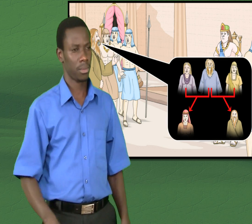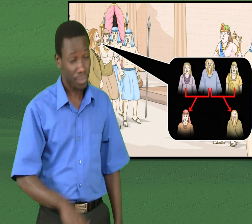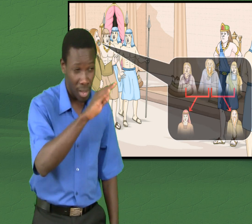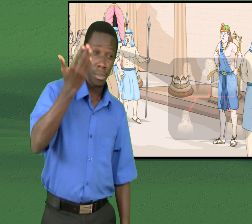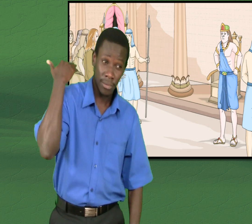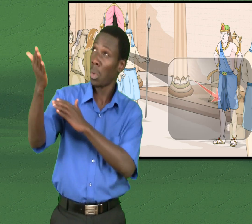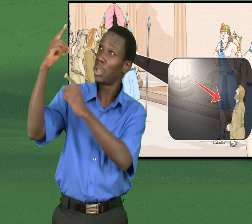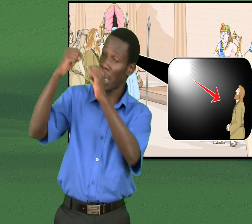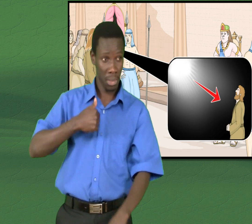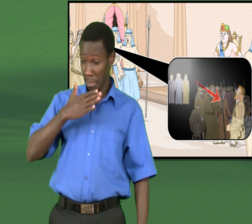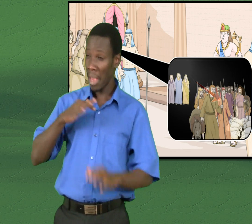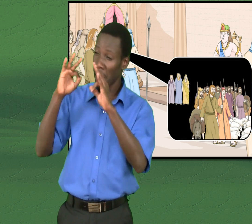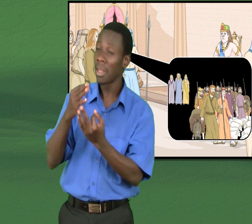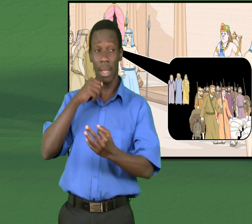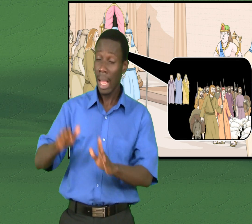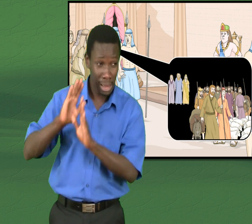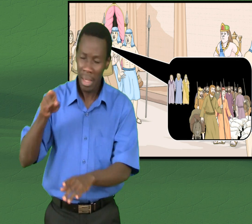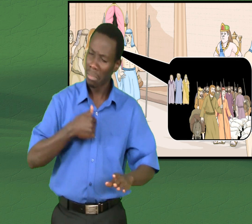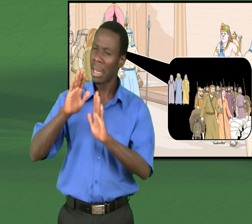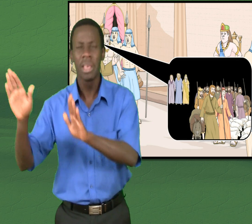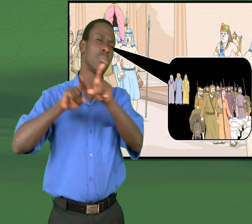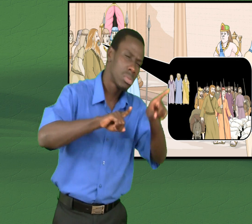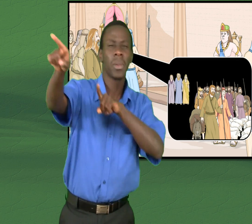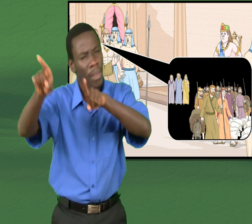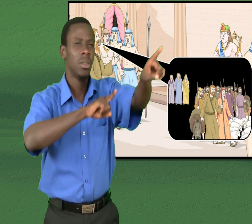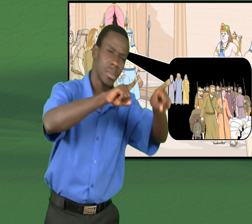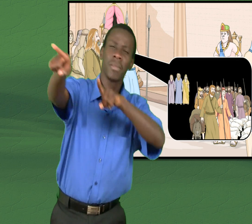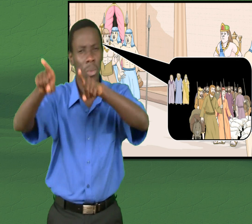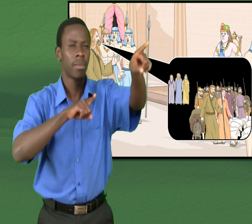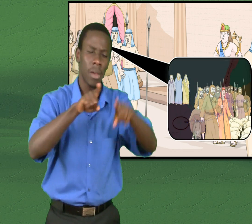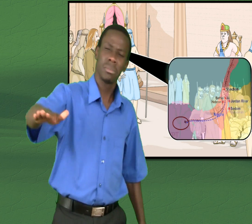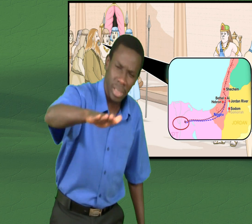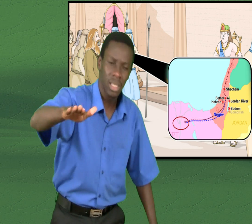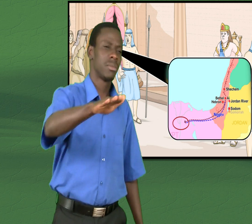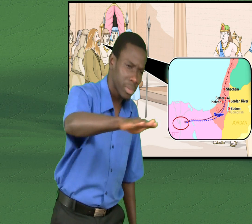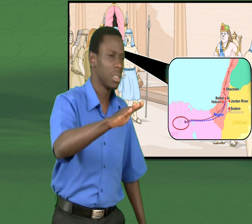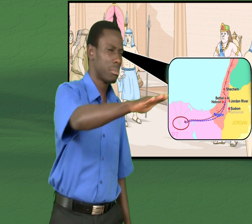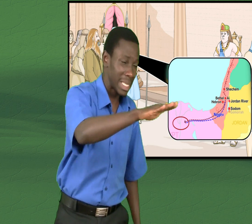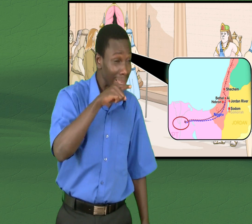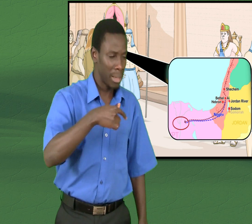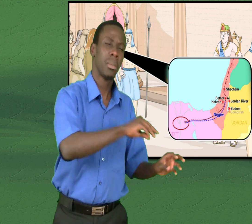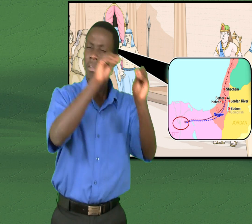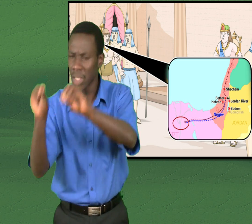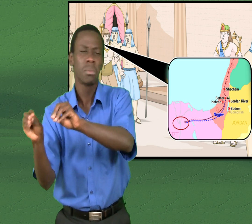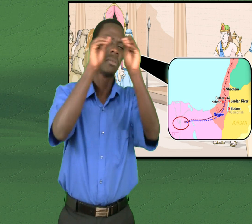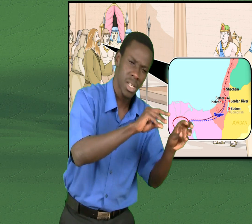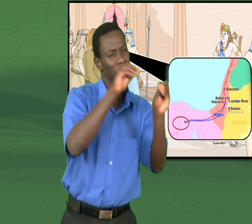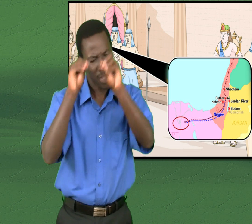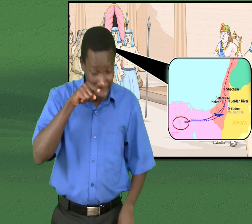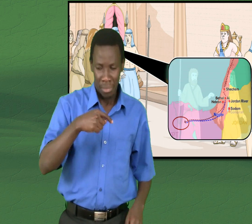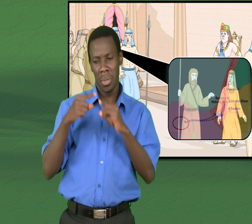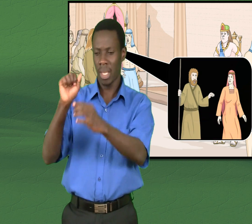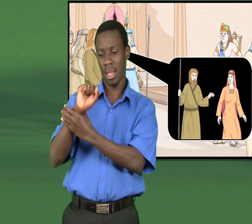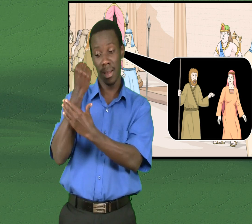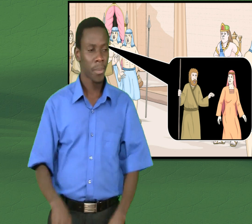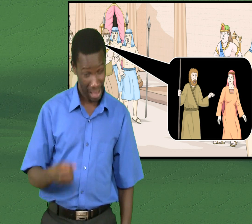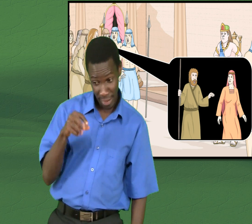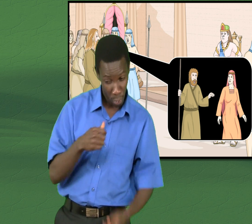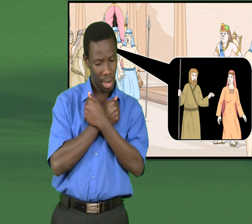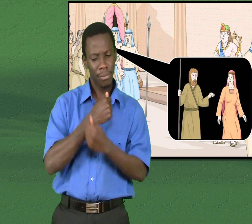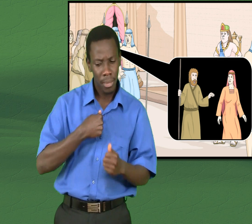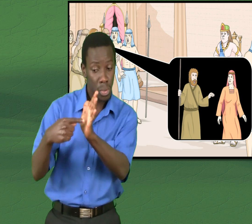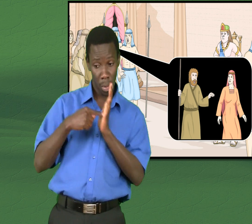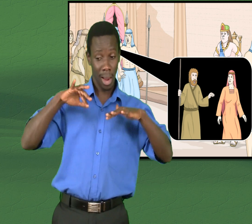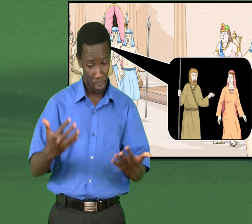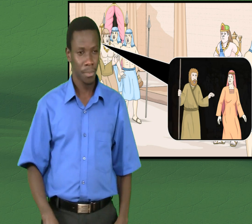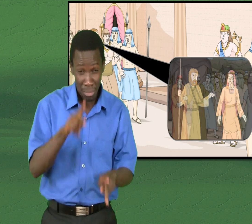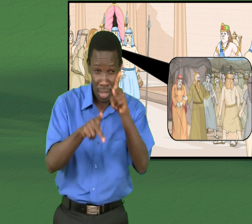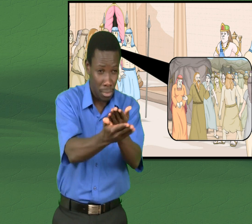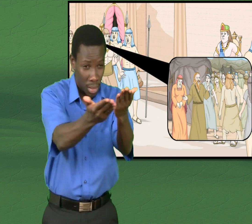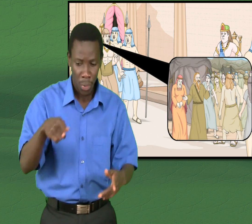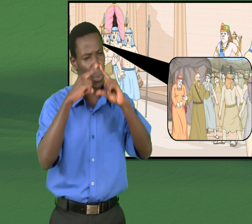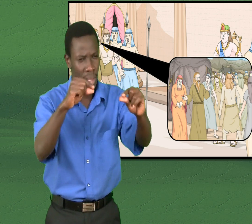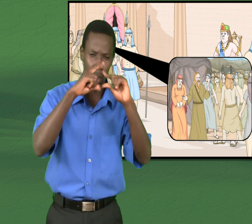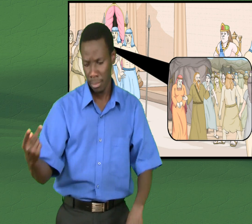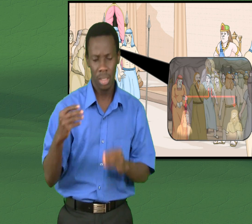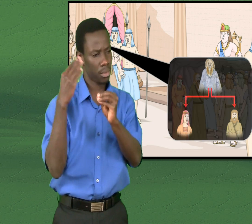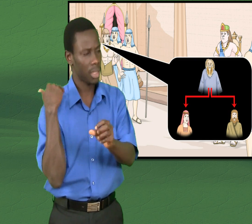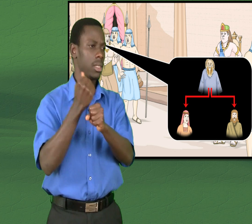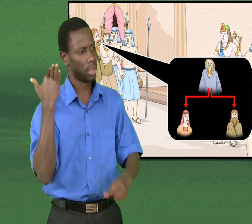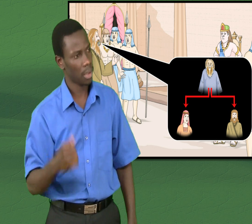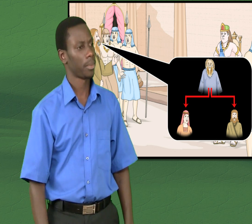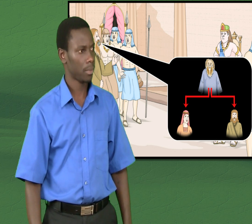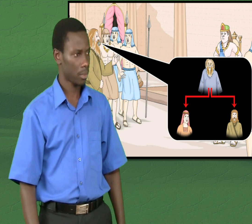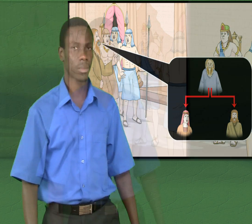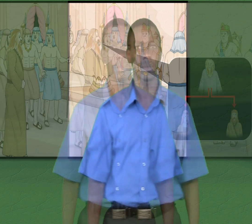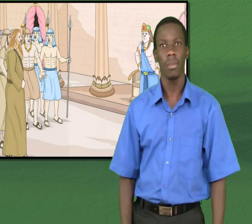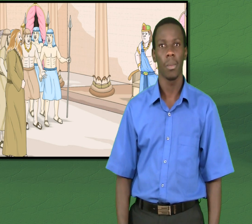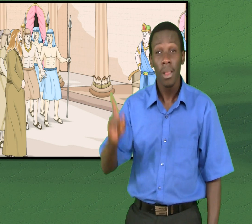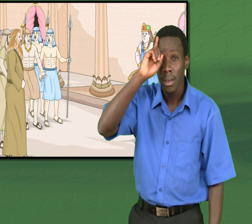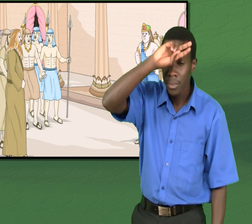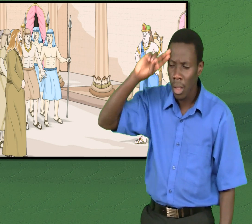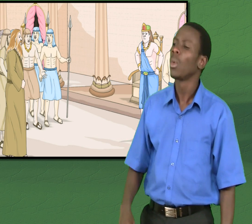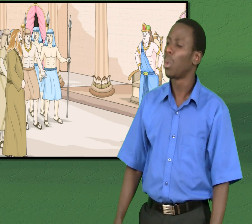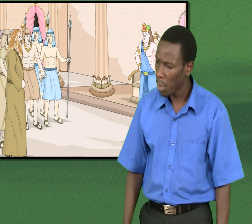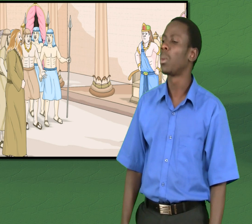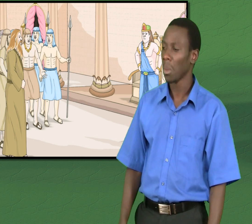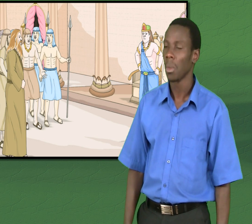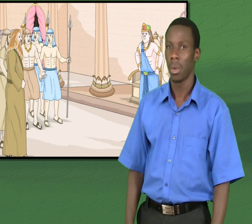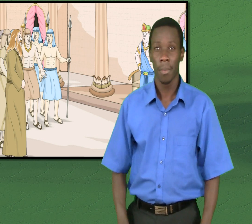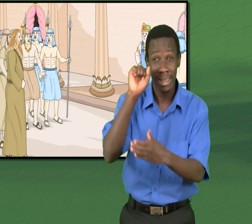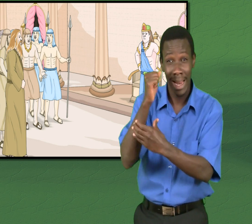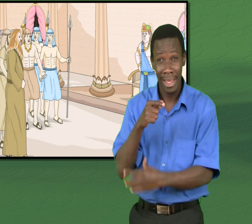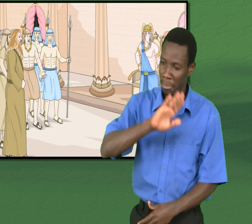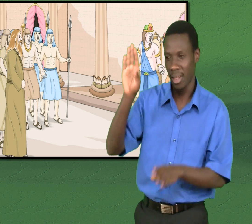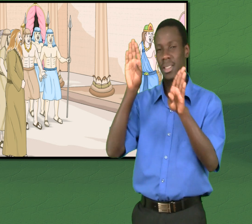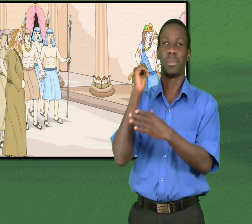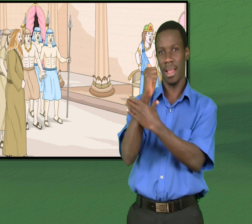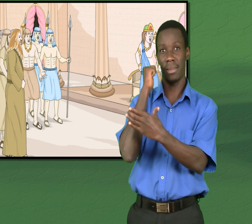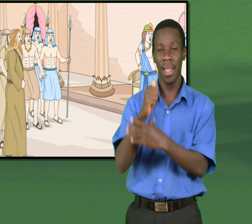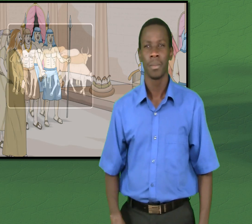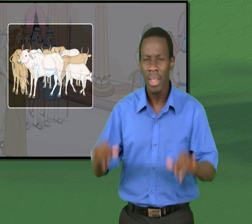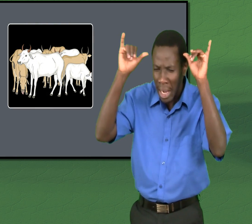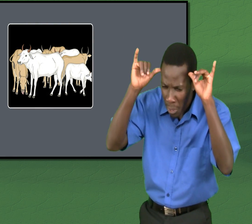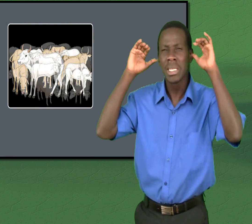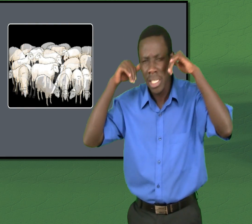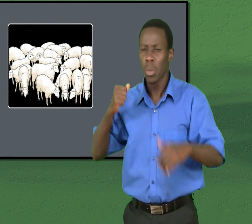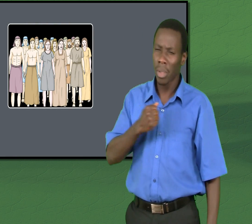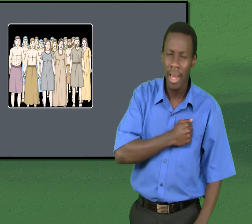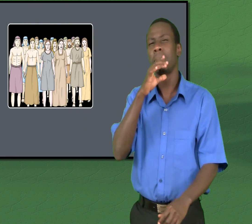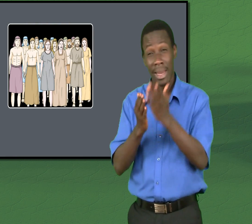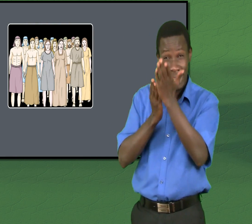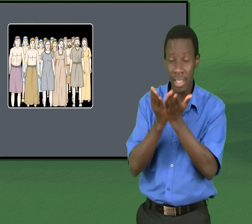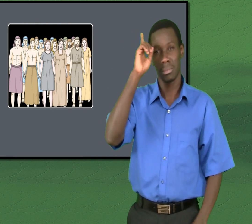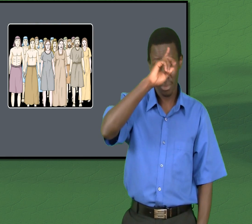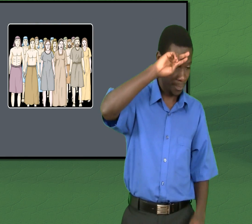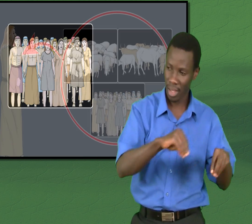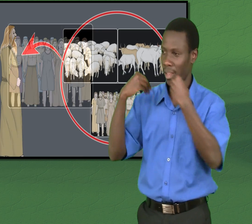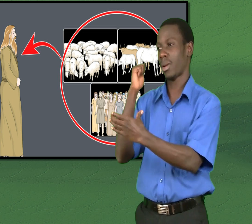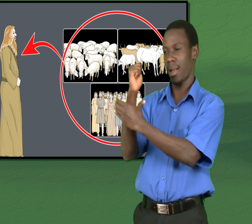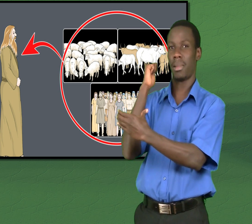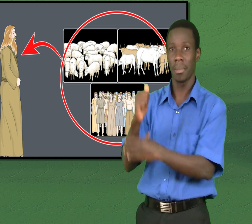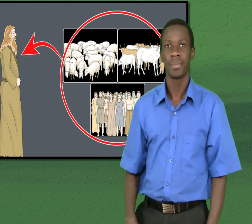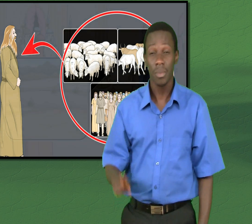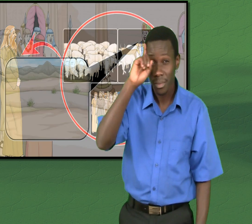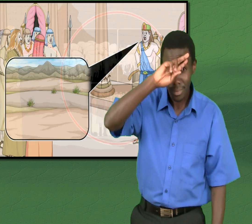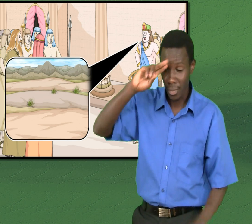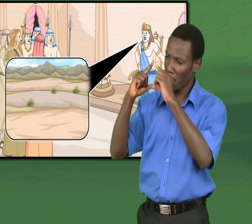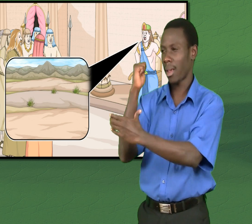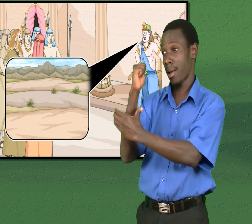So when God had me journey from my father’s house, I said to Sarah, ‘This is how you can show your loyalty to me: Wherever we go, say of me, “He is my brother.”’” So Abimelech brought sheep and cattle, menservants and maidservants, and he gave them to Abraham and restored his wife Sarah to him.